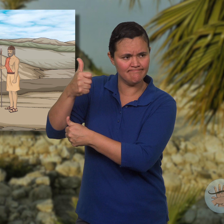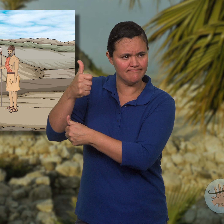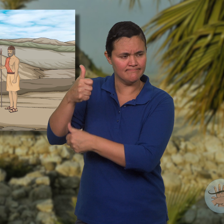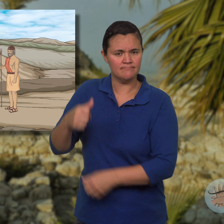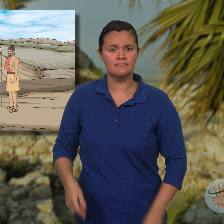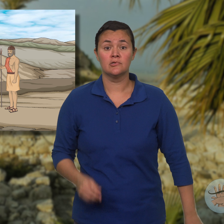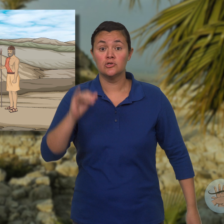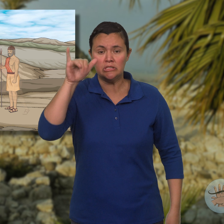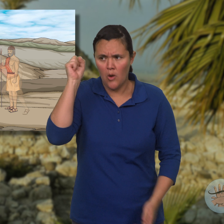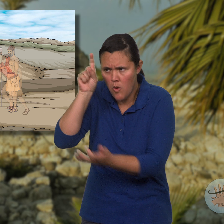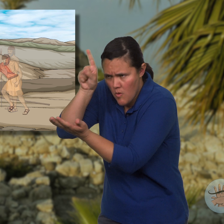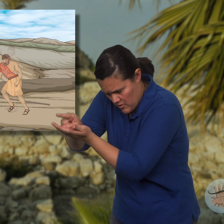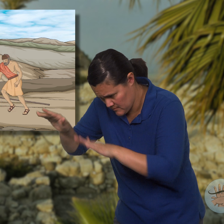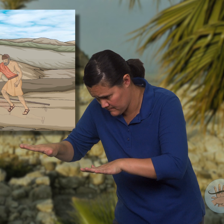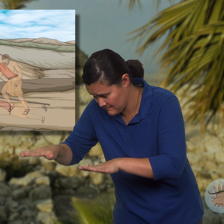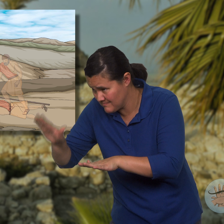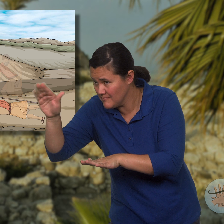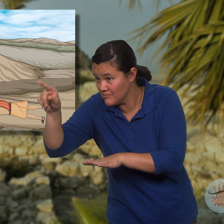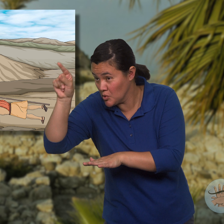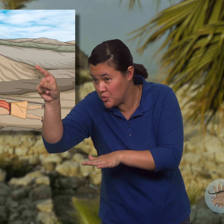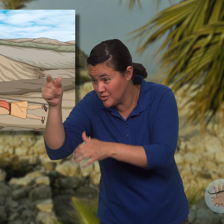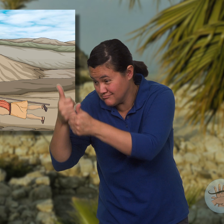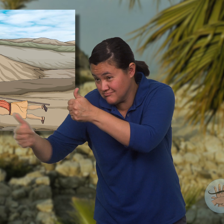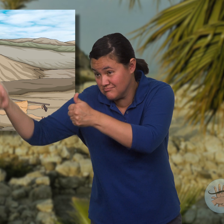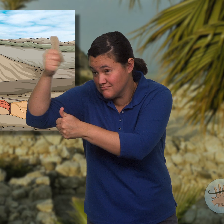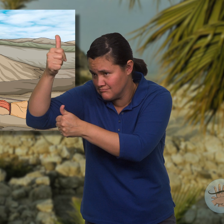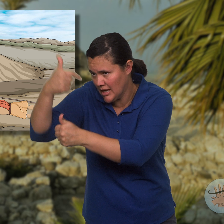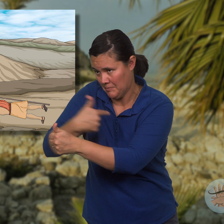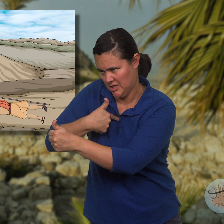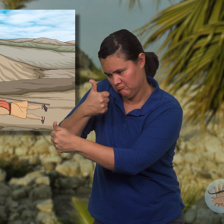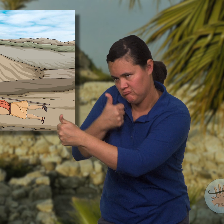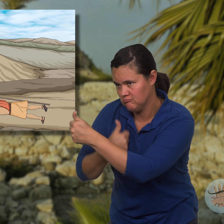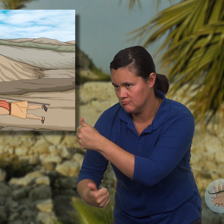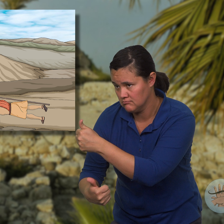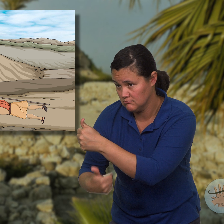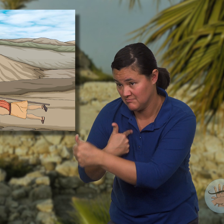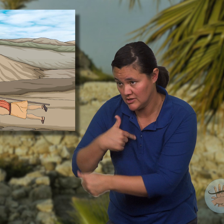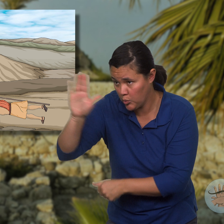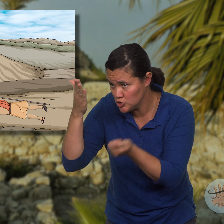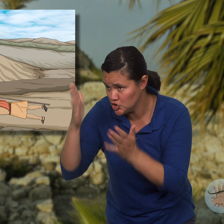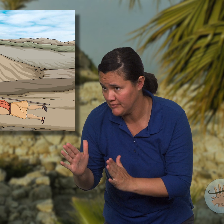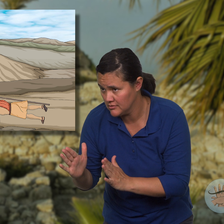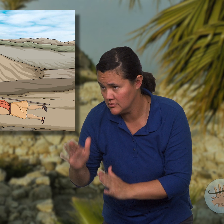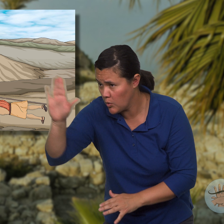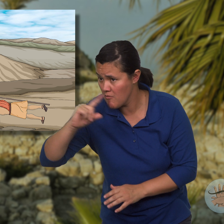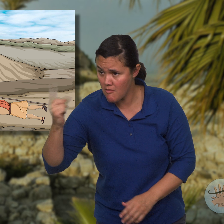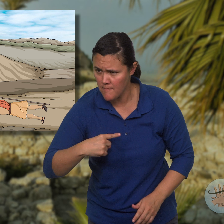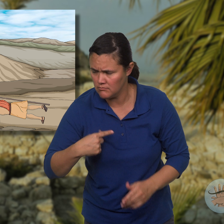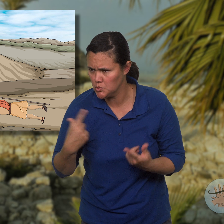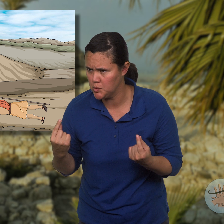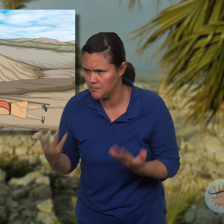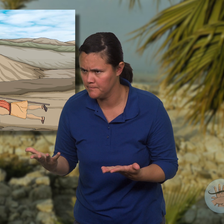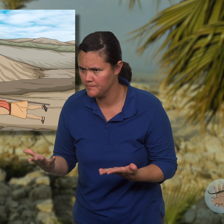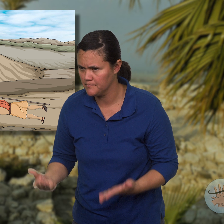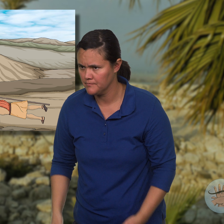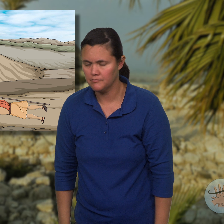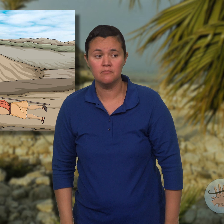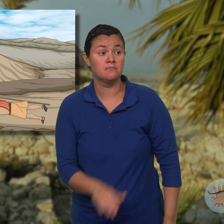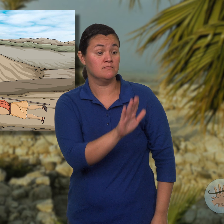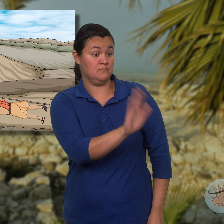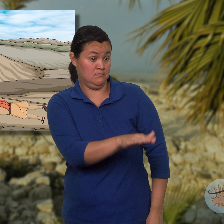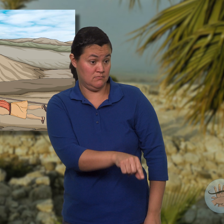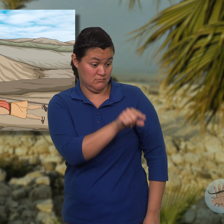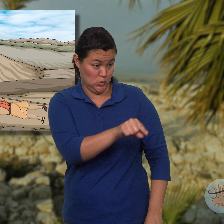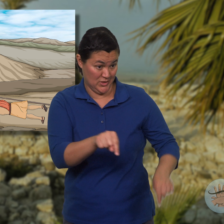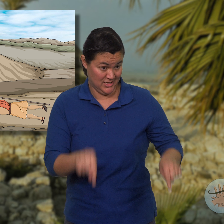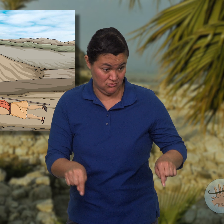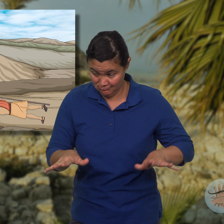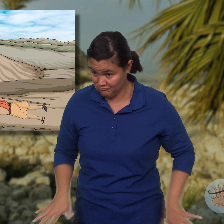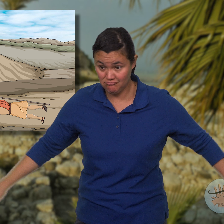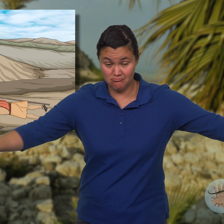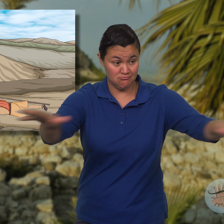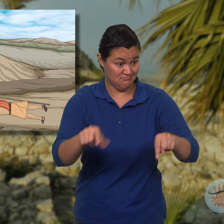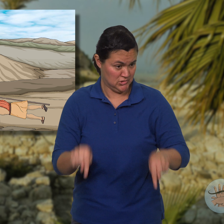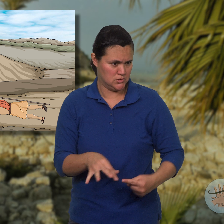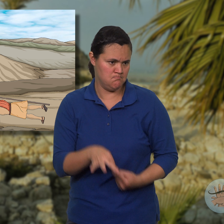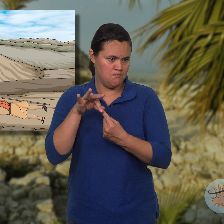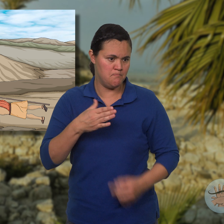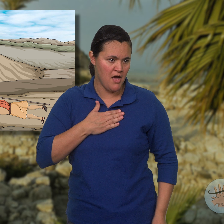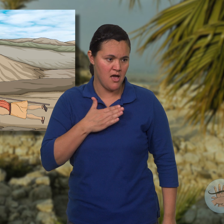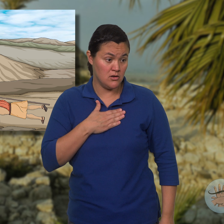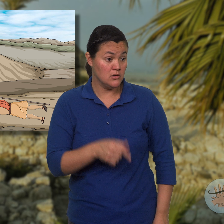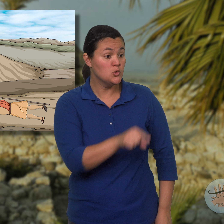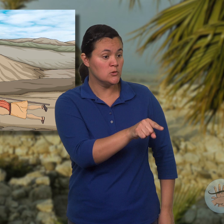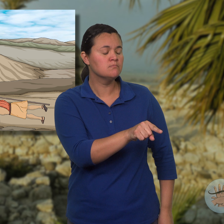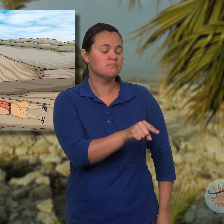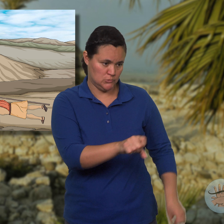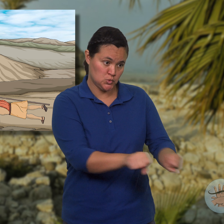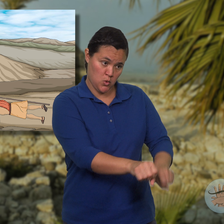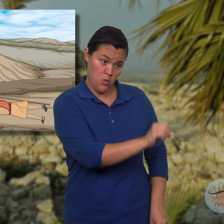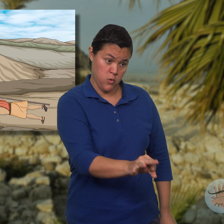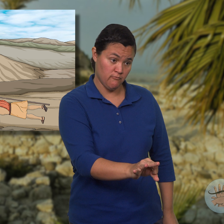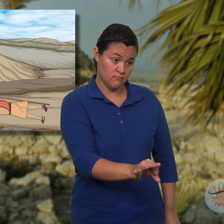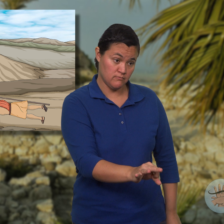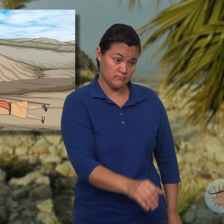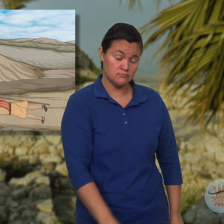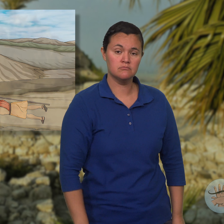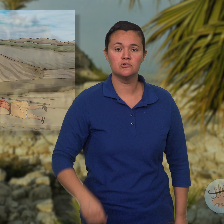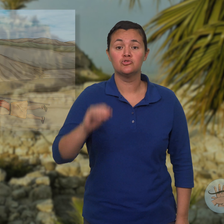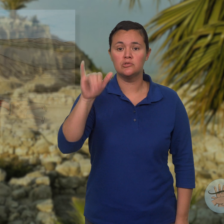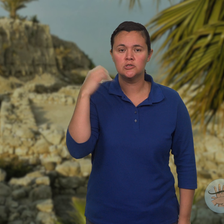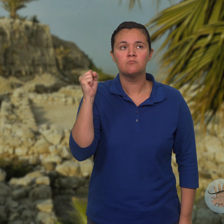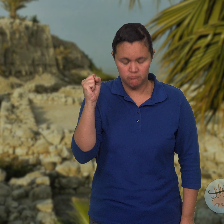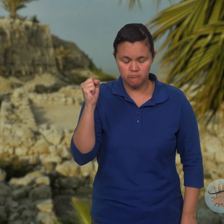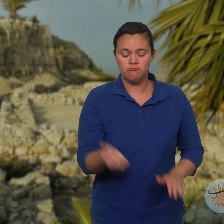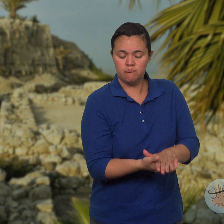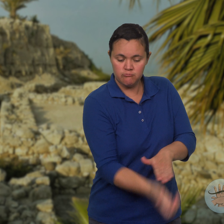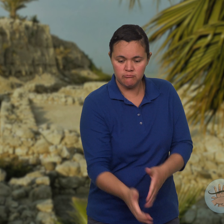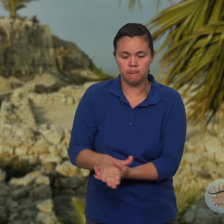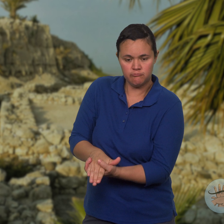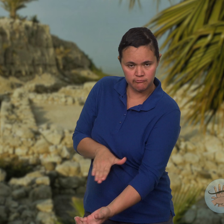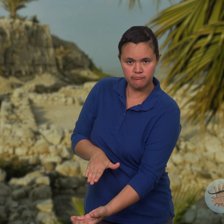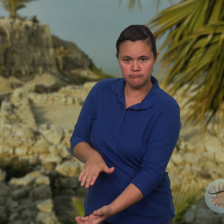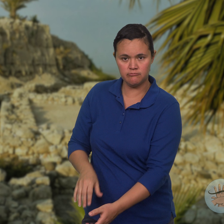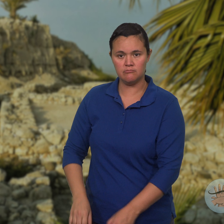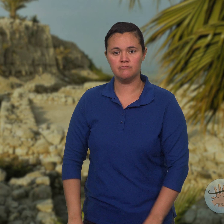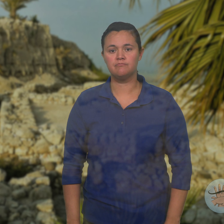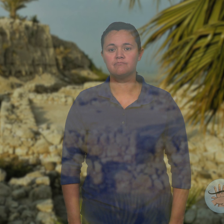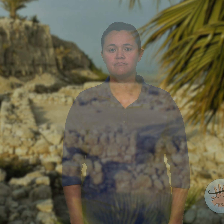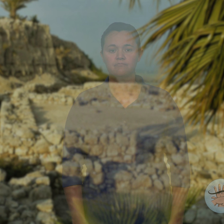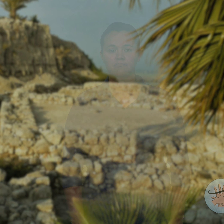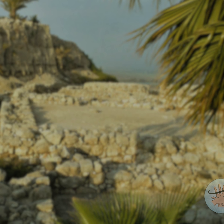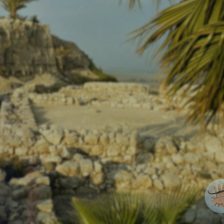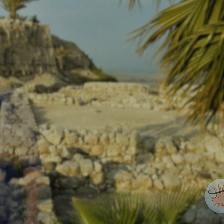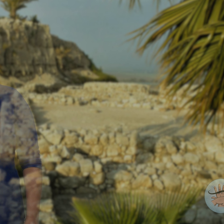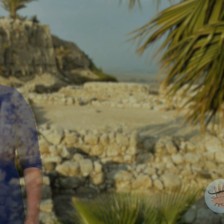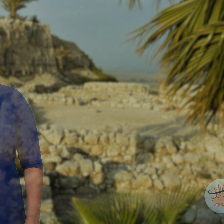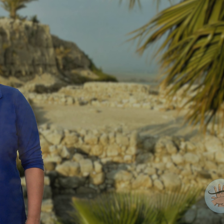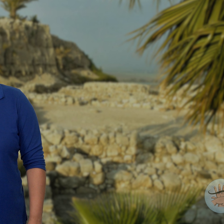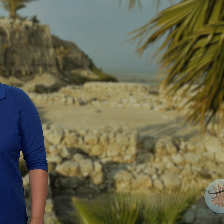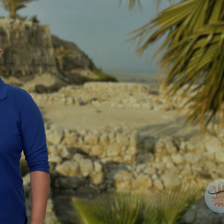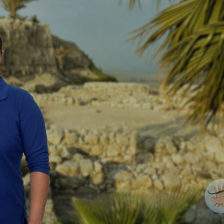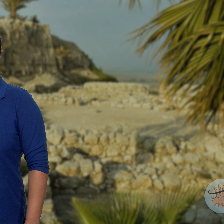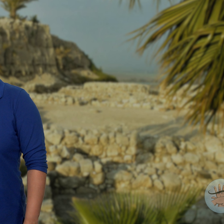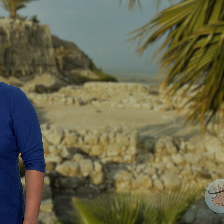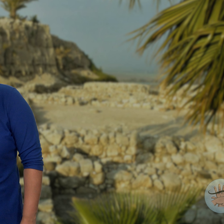Then Joshua fell facedown in reverence and asked Him, “What does my Lord have to say to His servant?” The Commander of the LORD’s army replied, “Take off your sandals, for the place where you are standing is holy.” And Joshua did so.